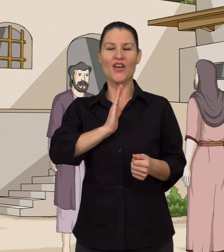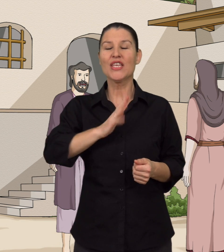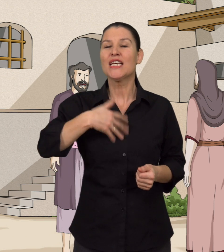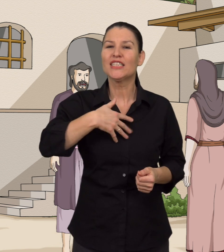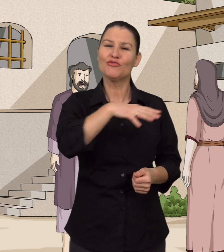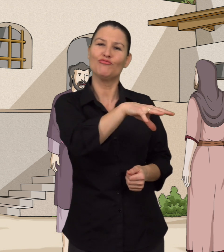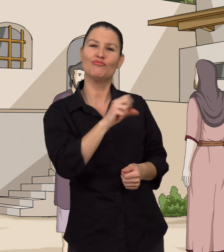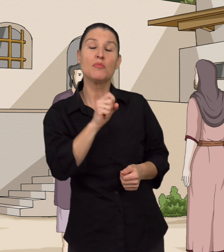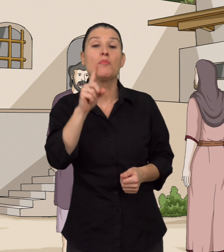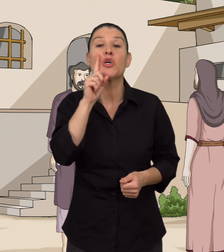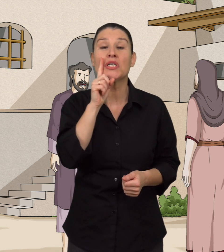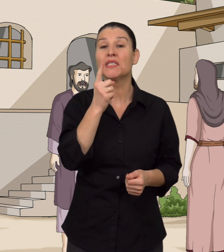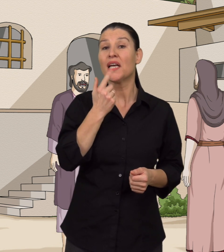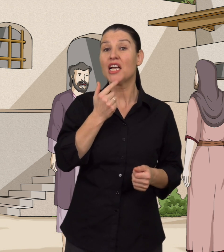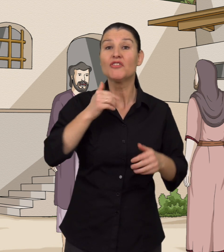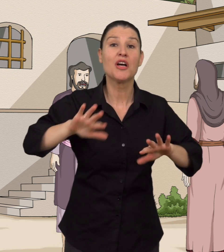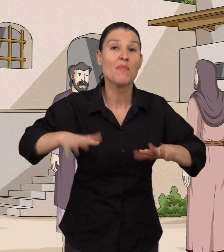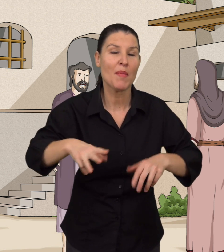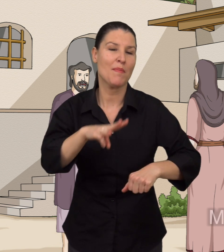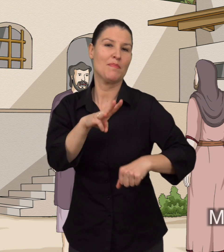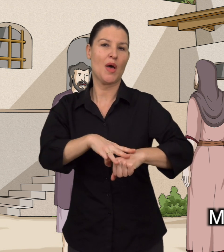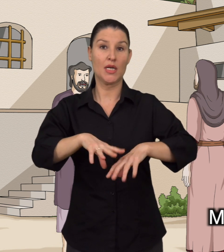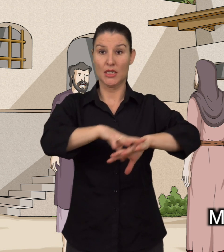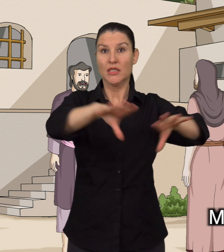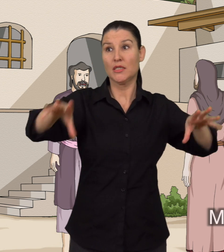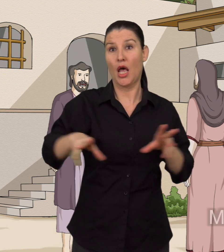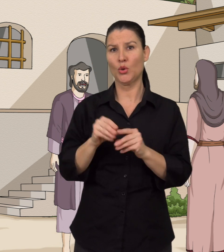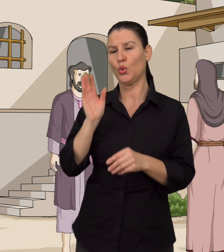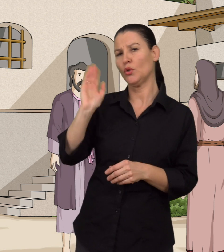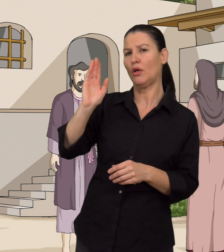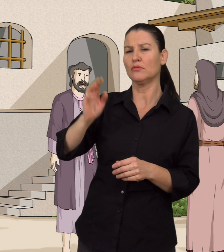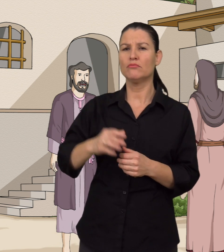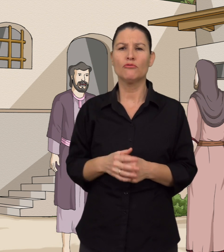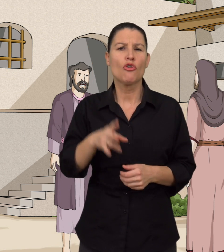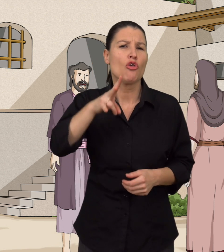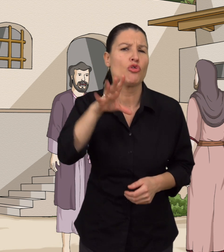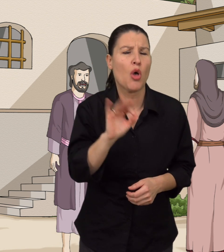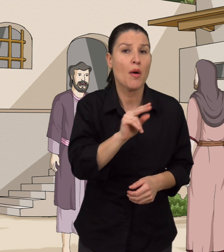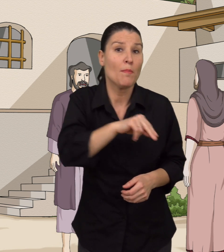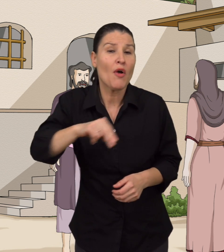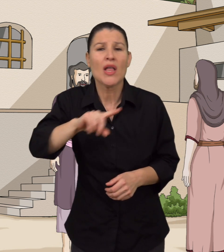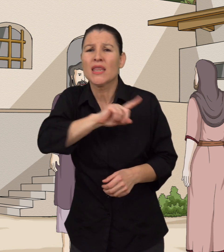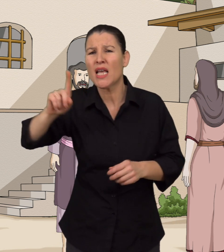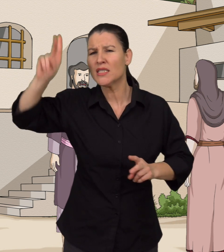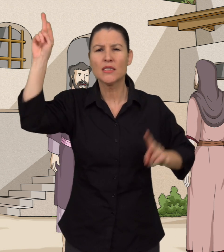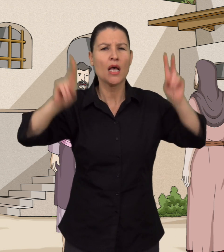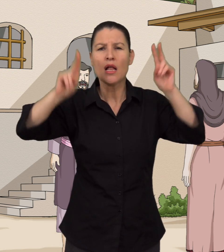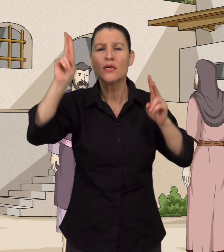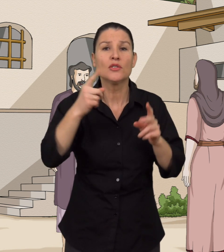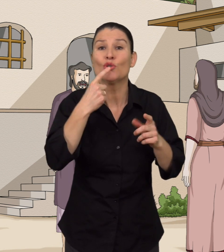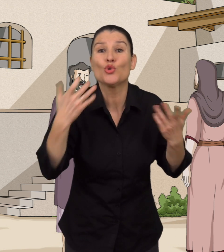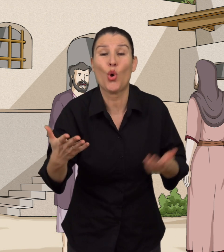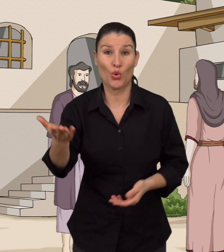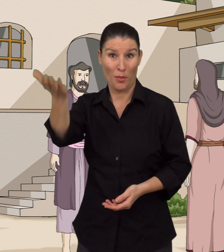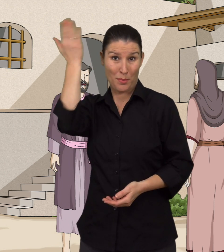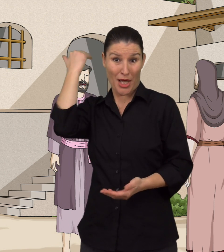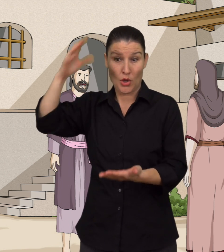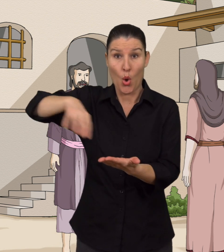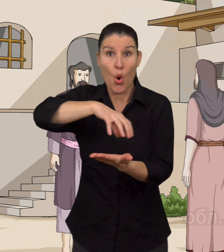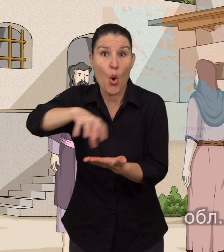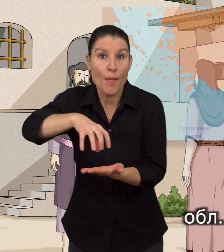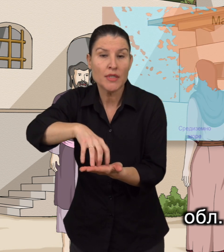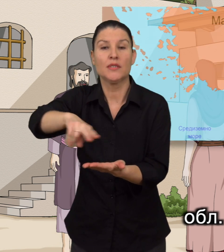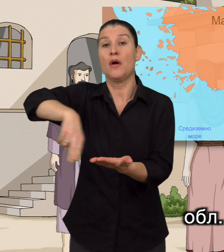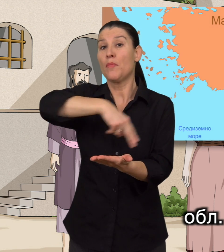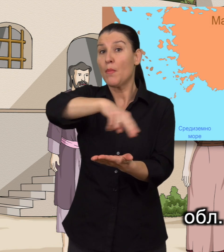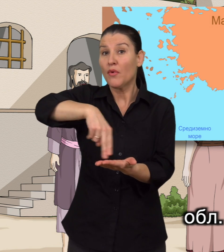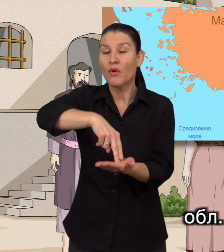Barnabas wanted to take John, also called Mark.